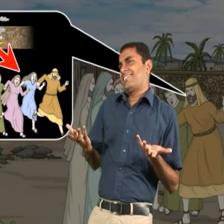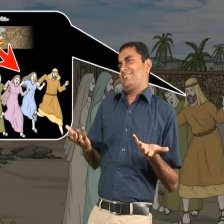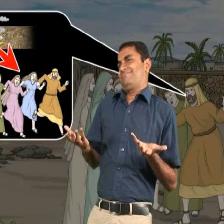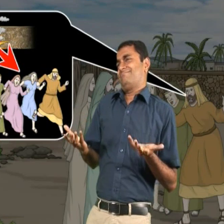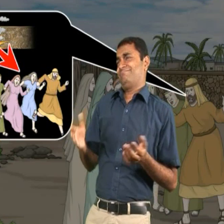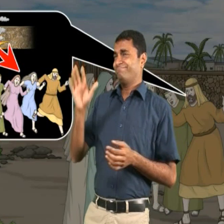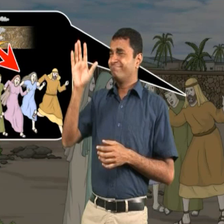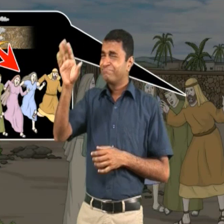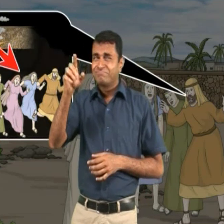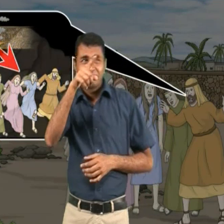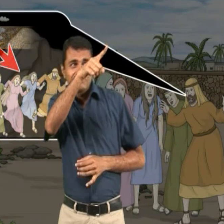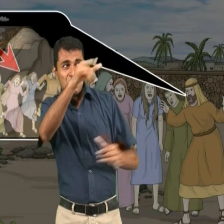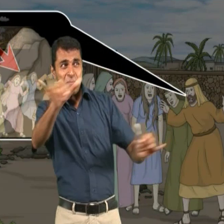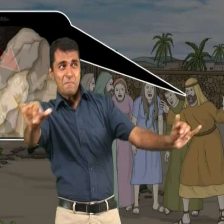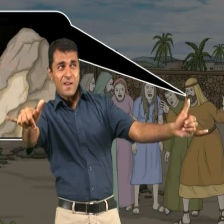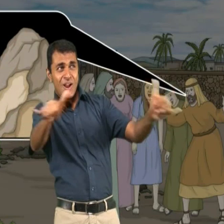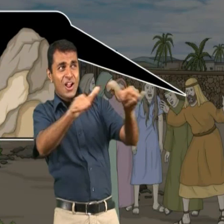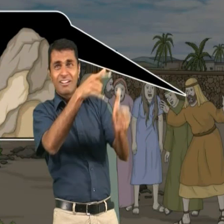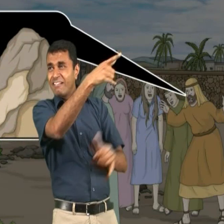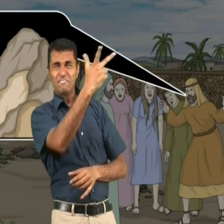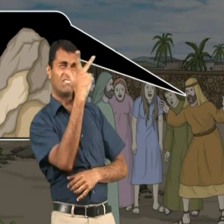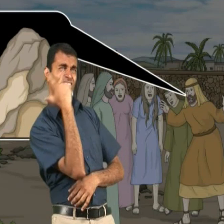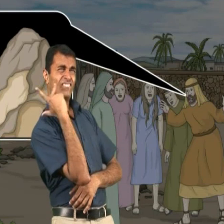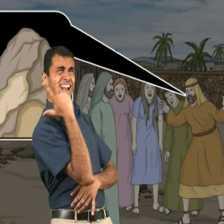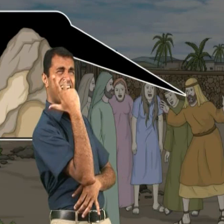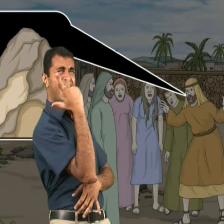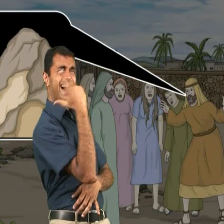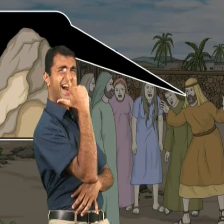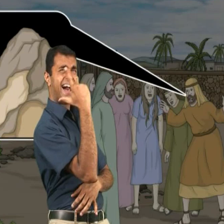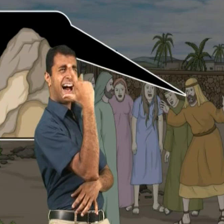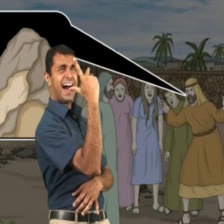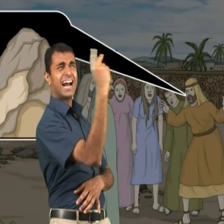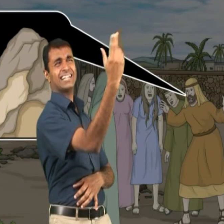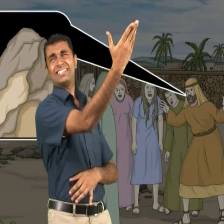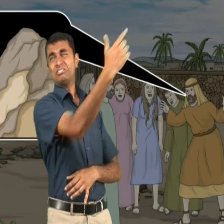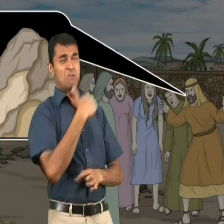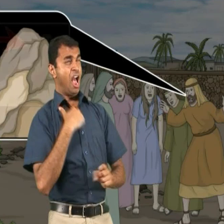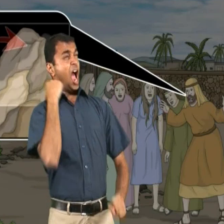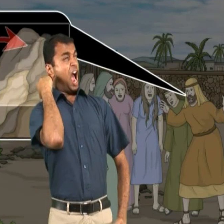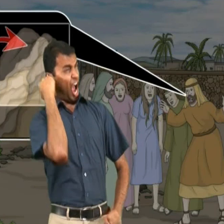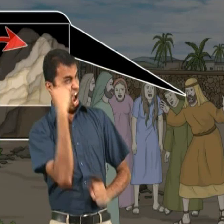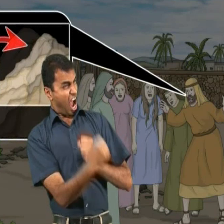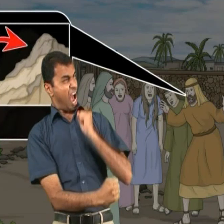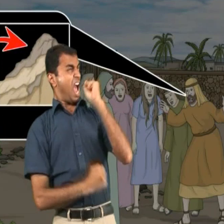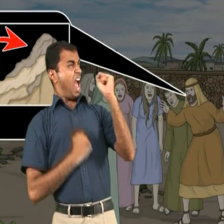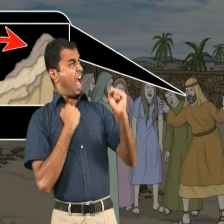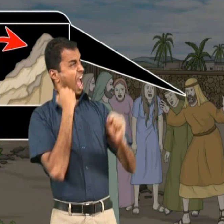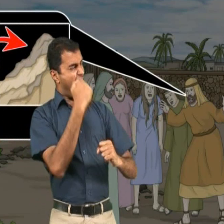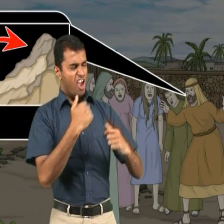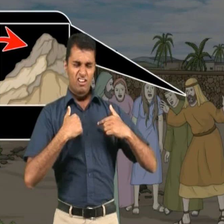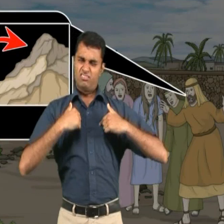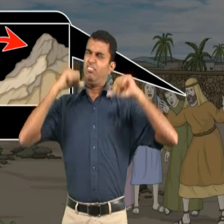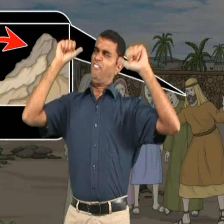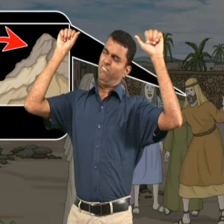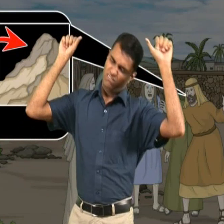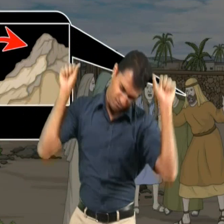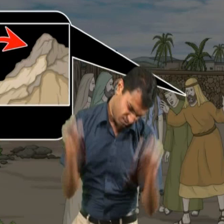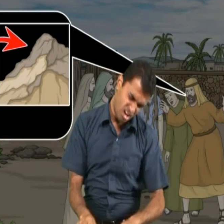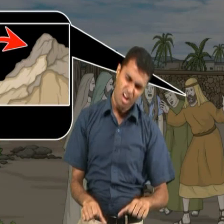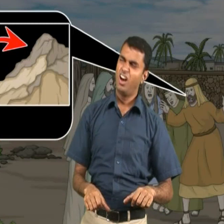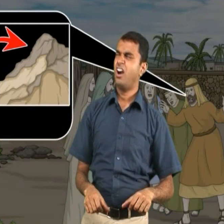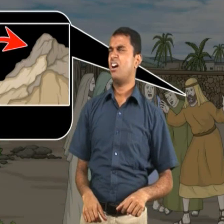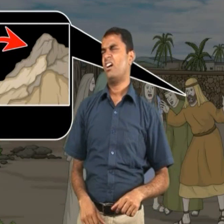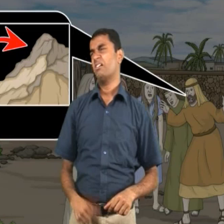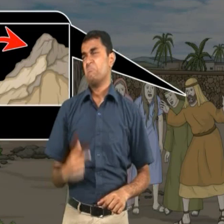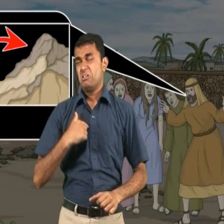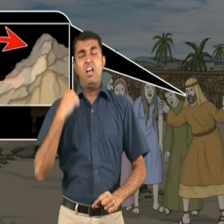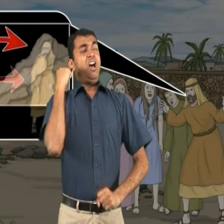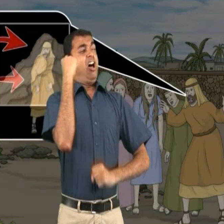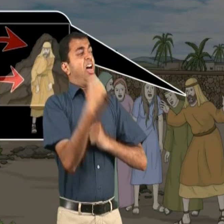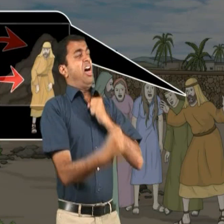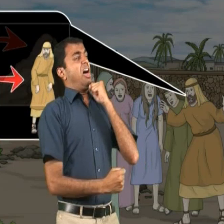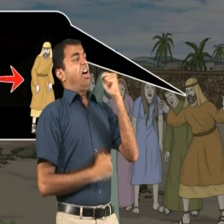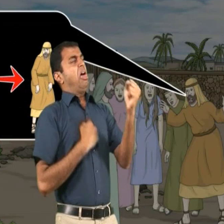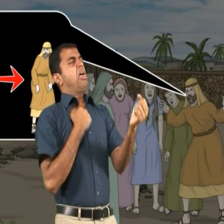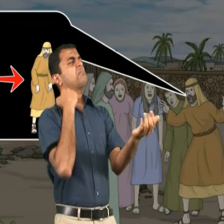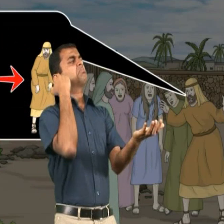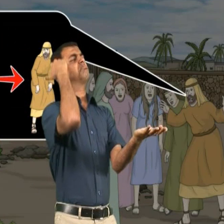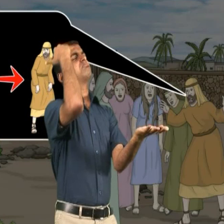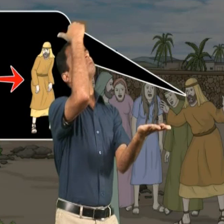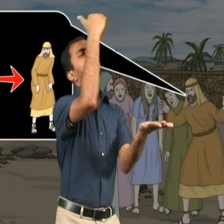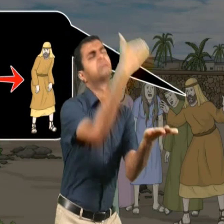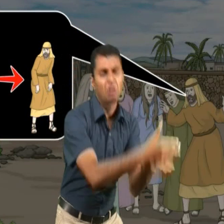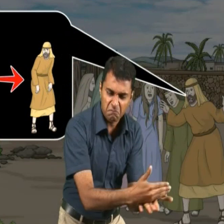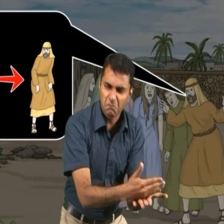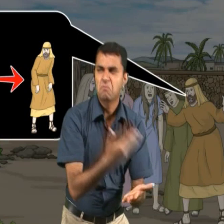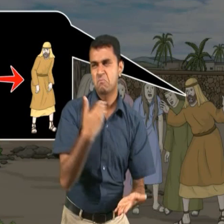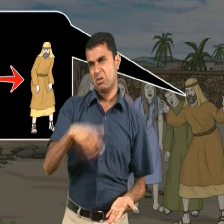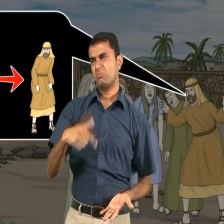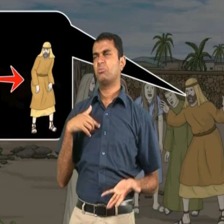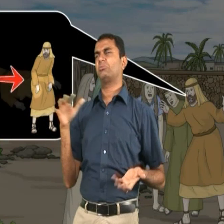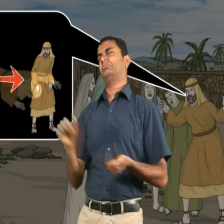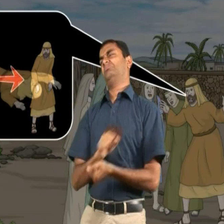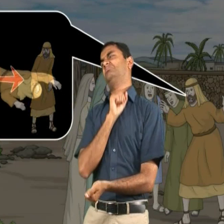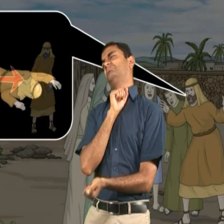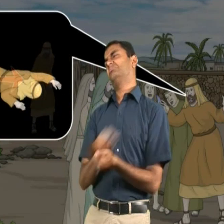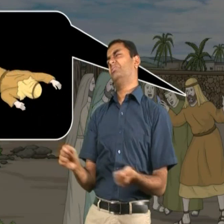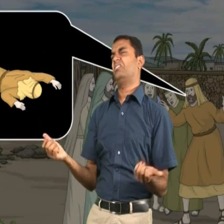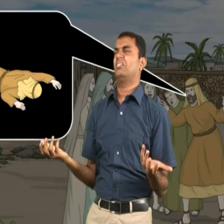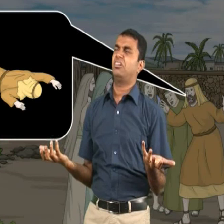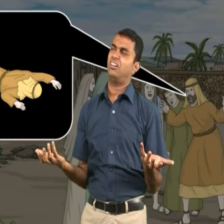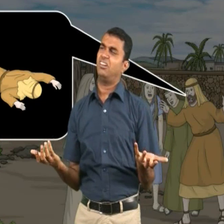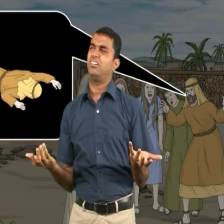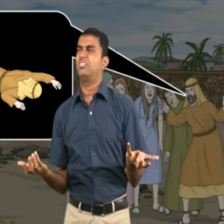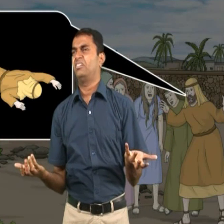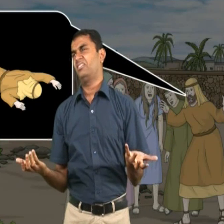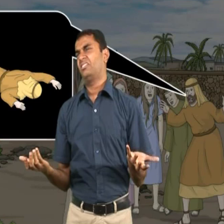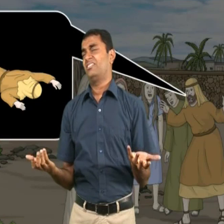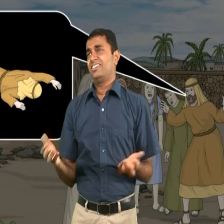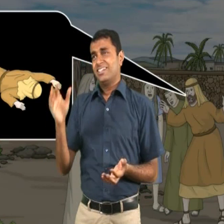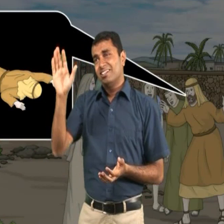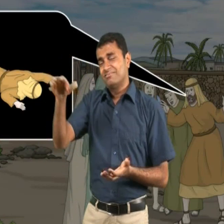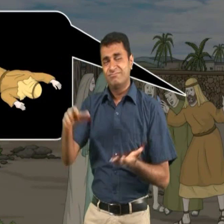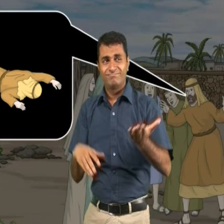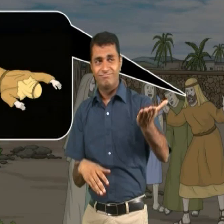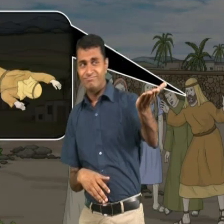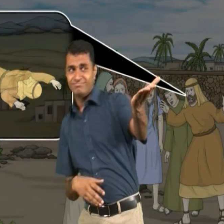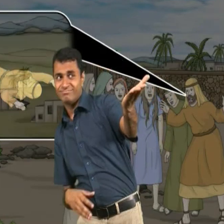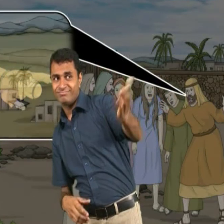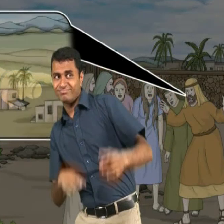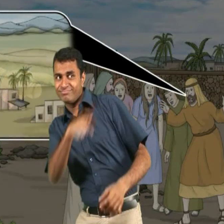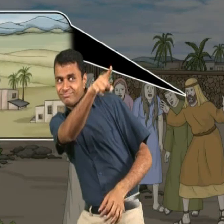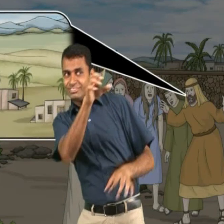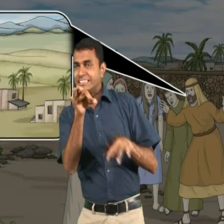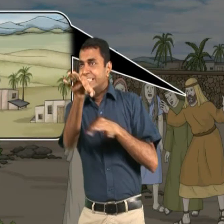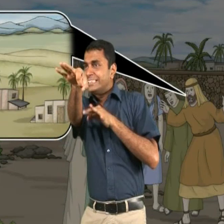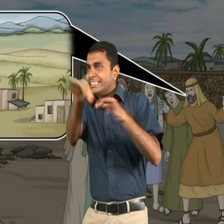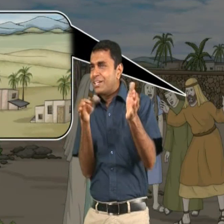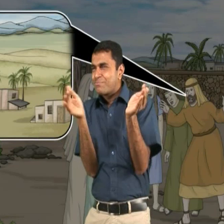But I cannot run to the mountains; the disaster will overtake me, and I will die.